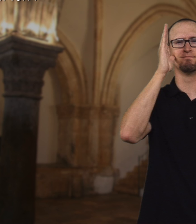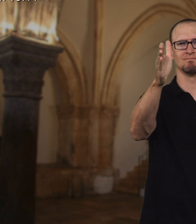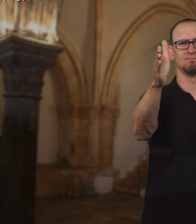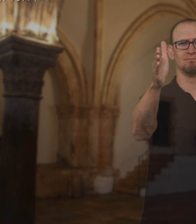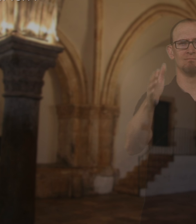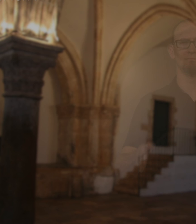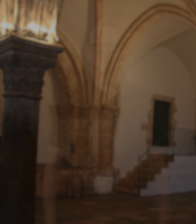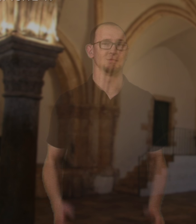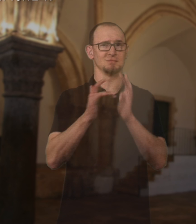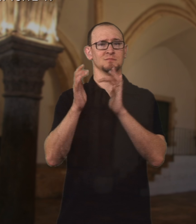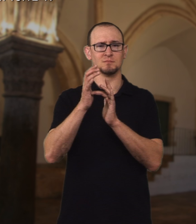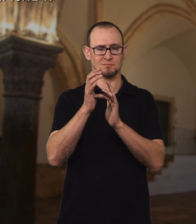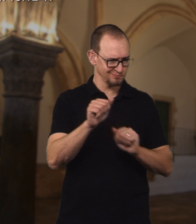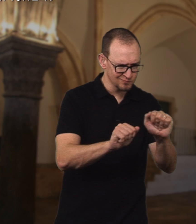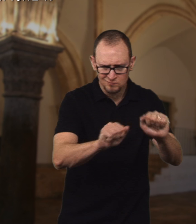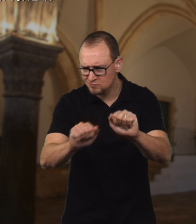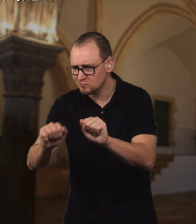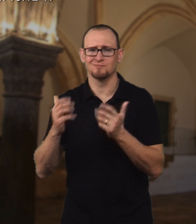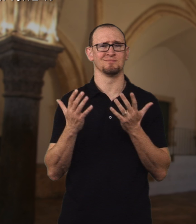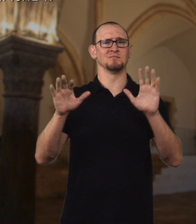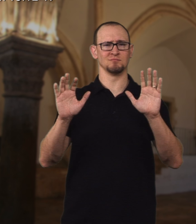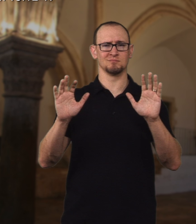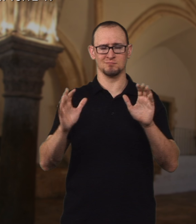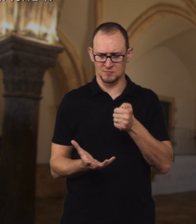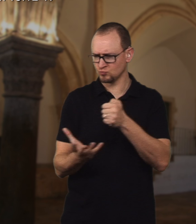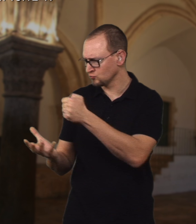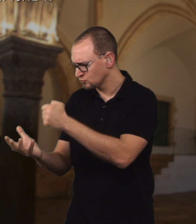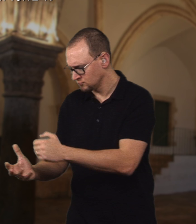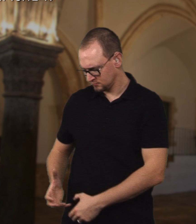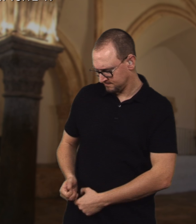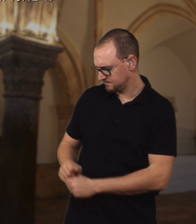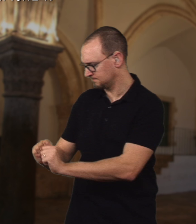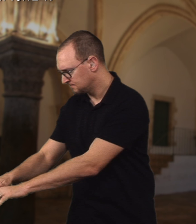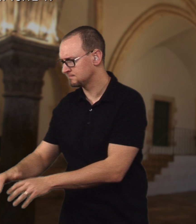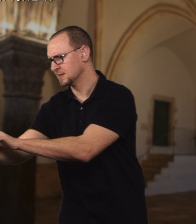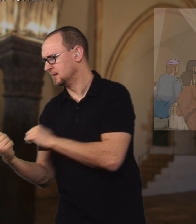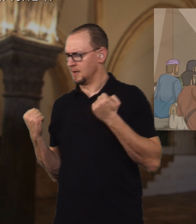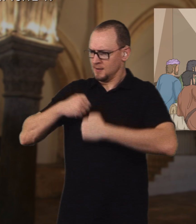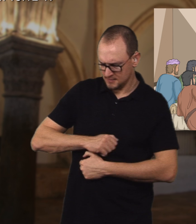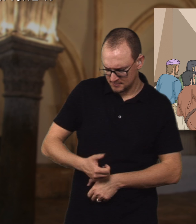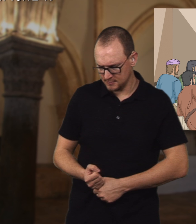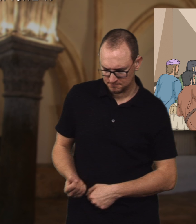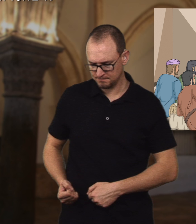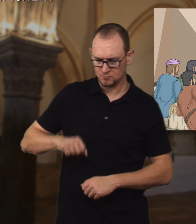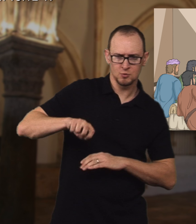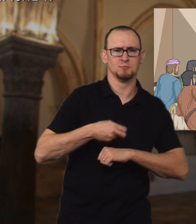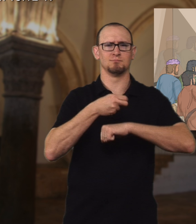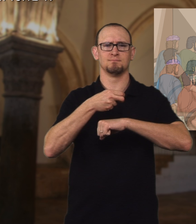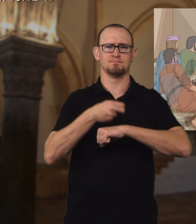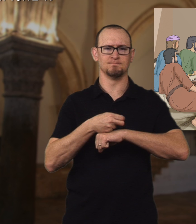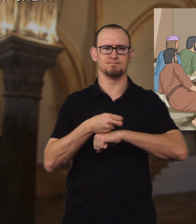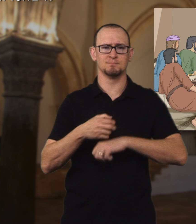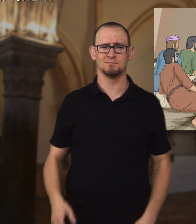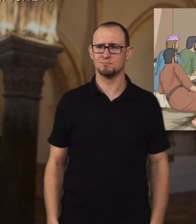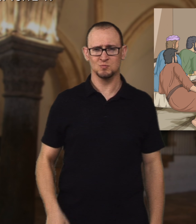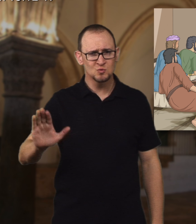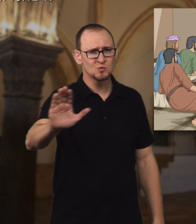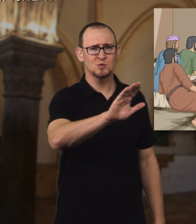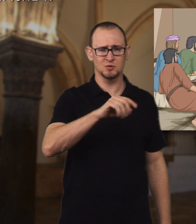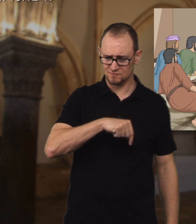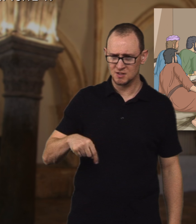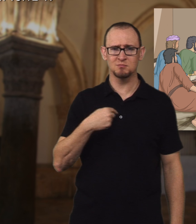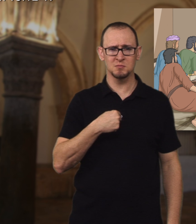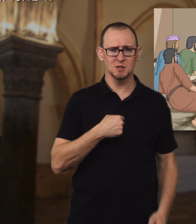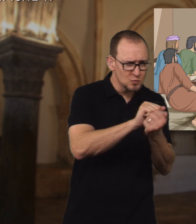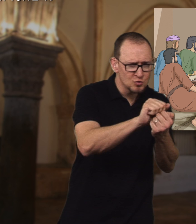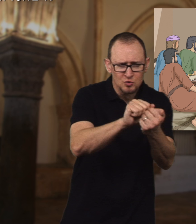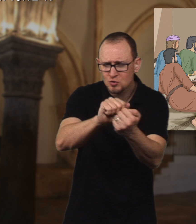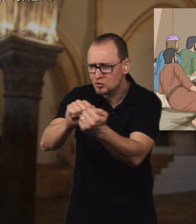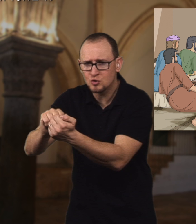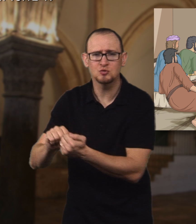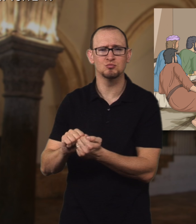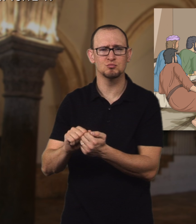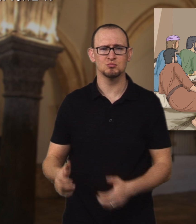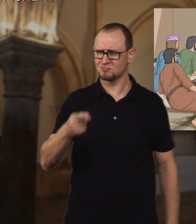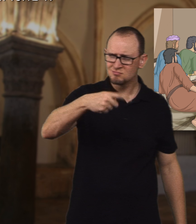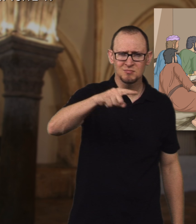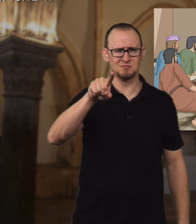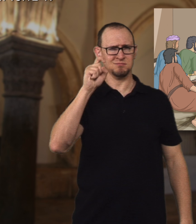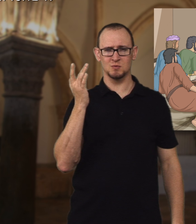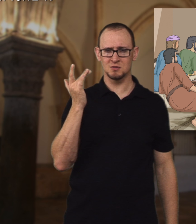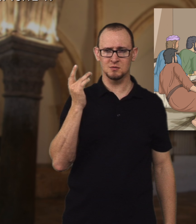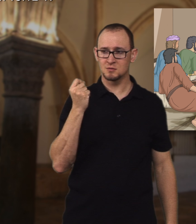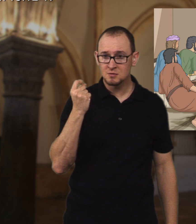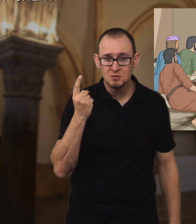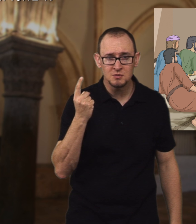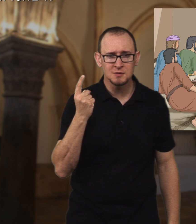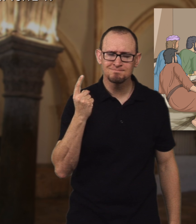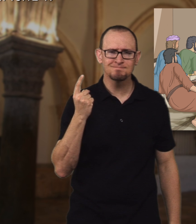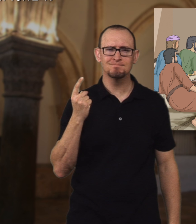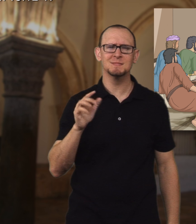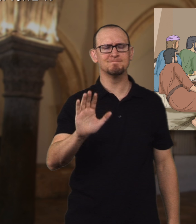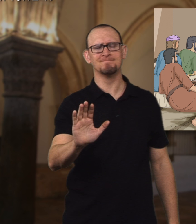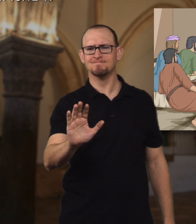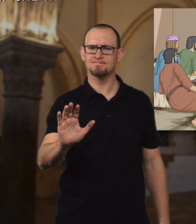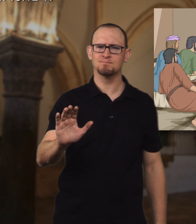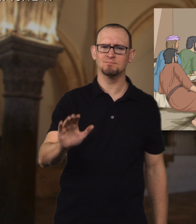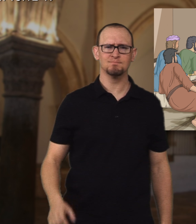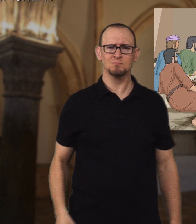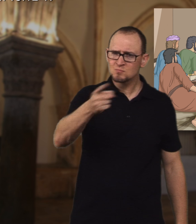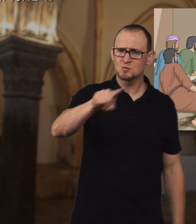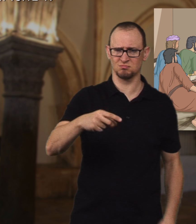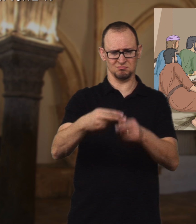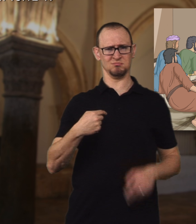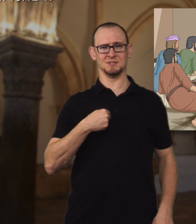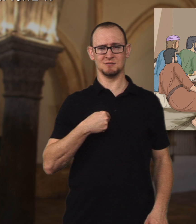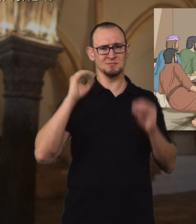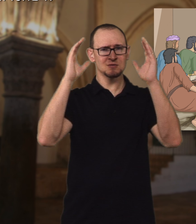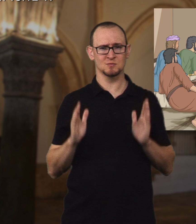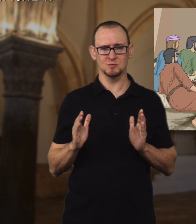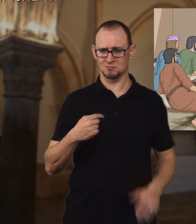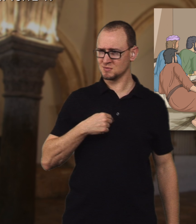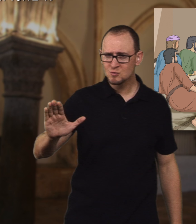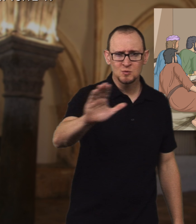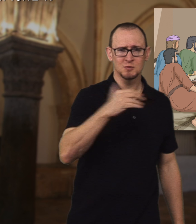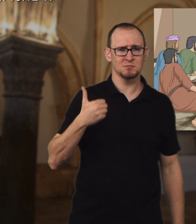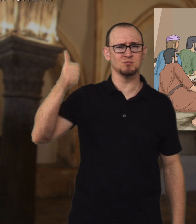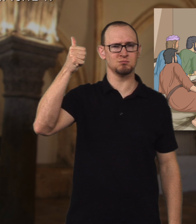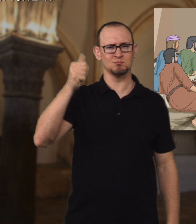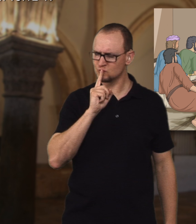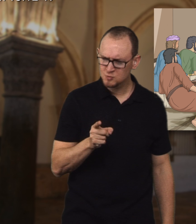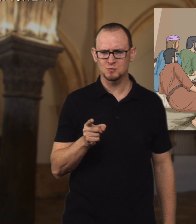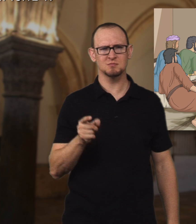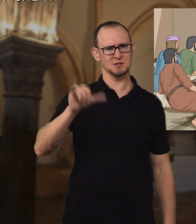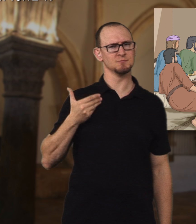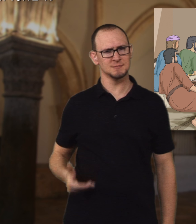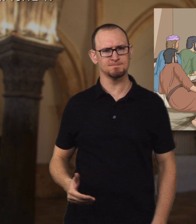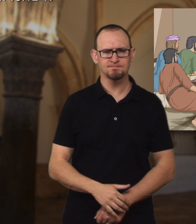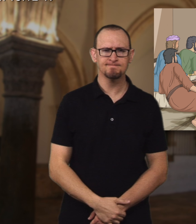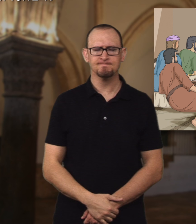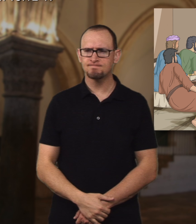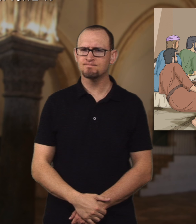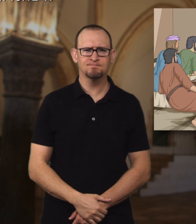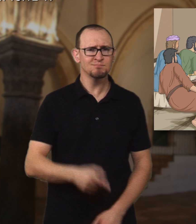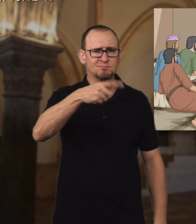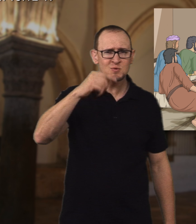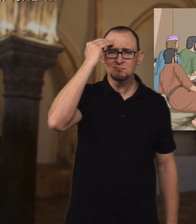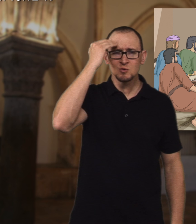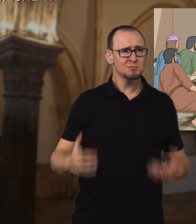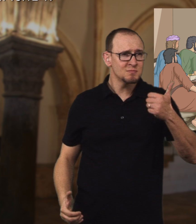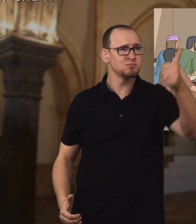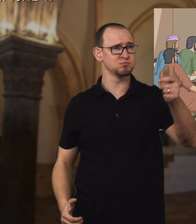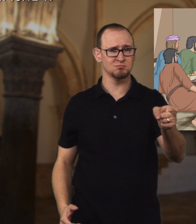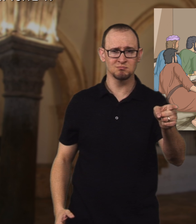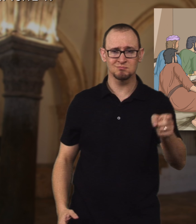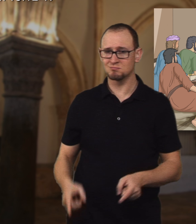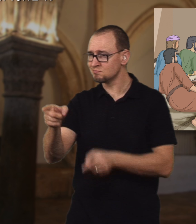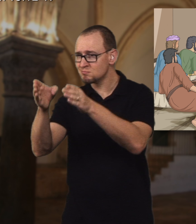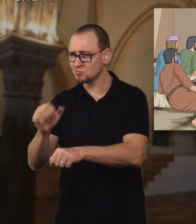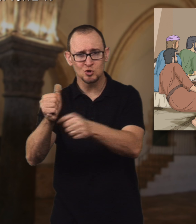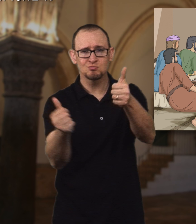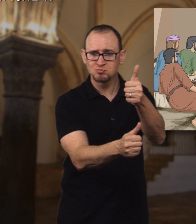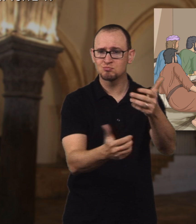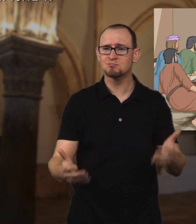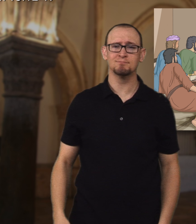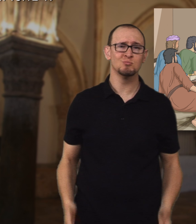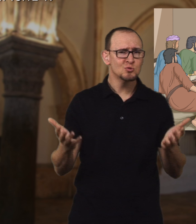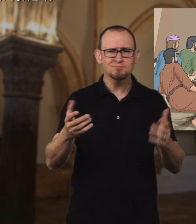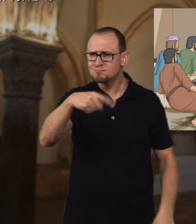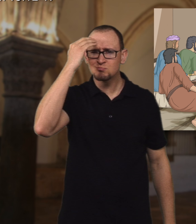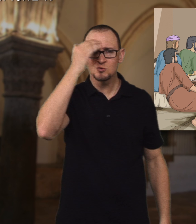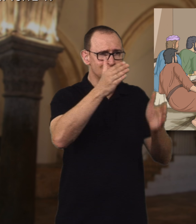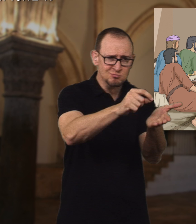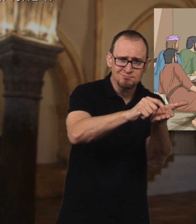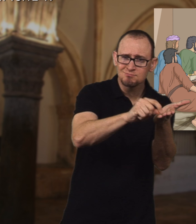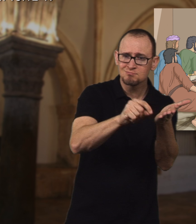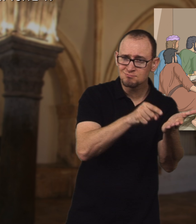When Jesus had washed their feet and put on His outer garments, He reclined with them again and asked, “Do you know what I have done for you?